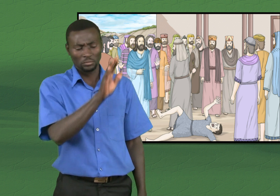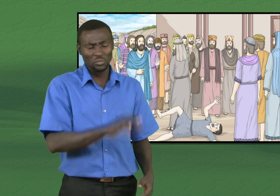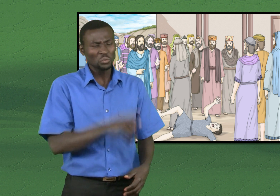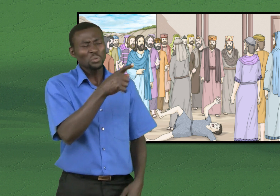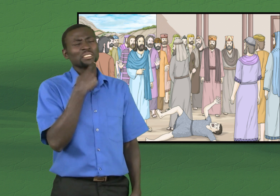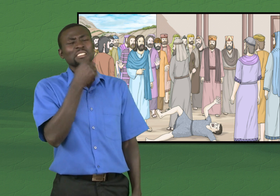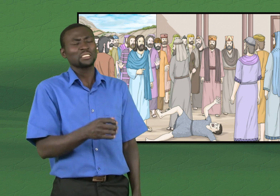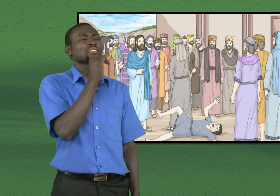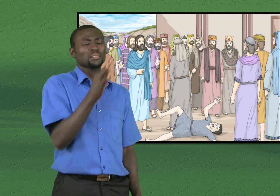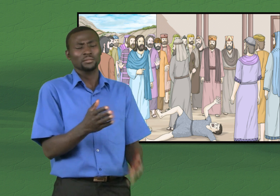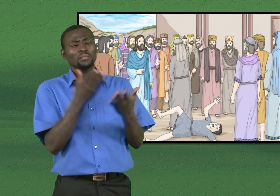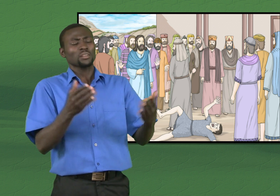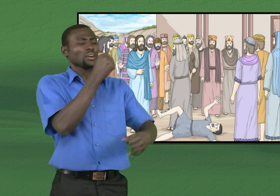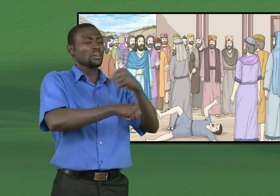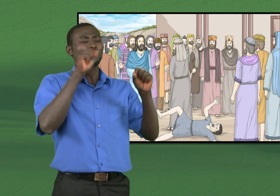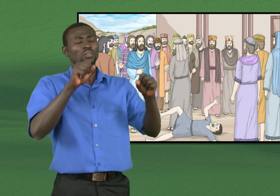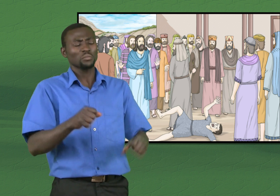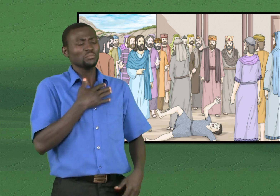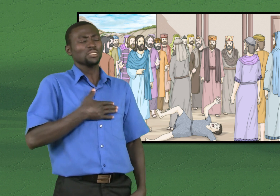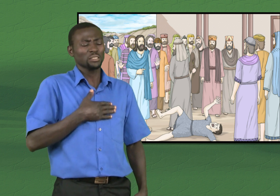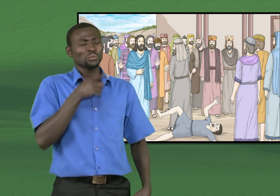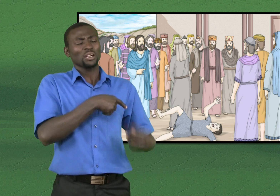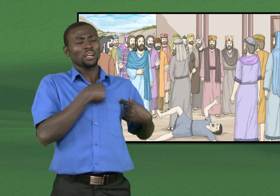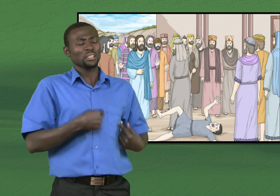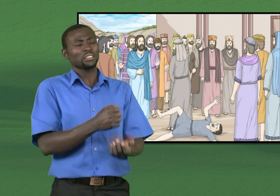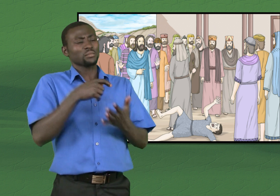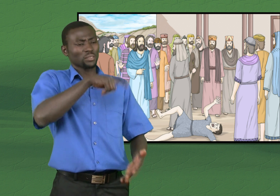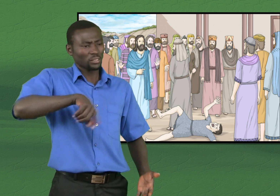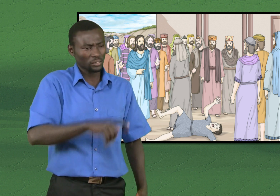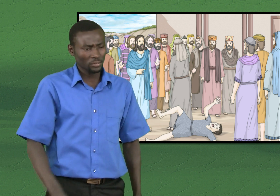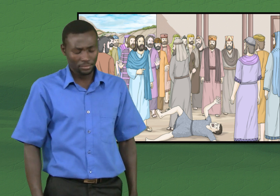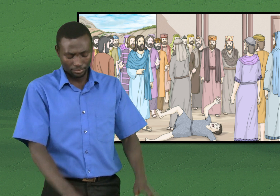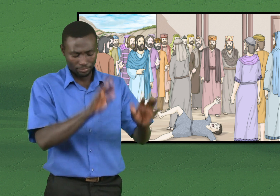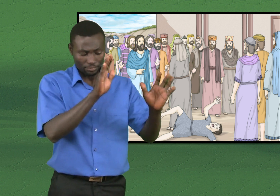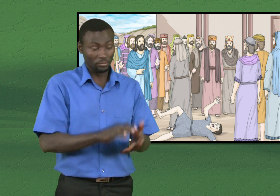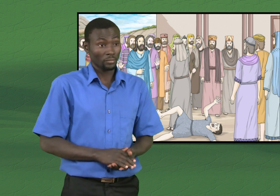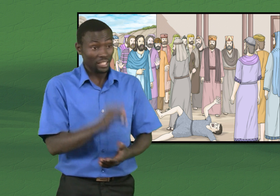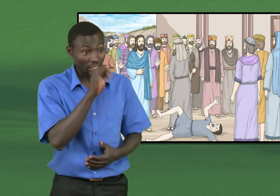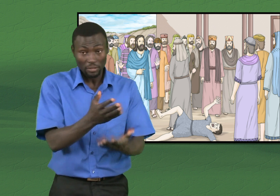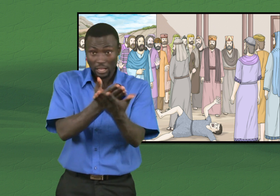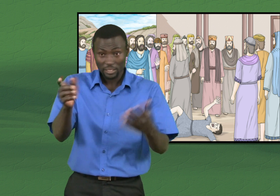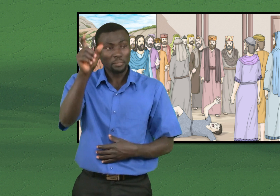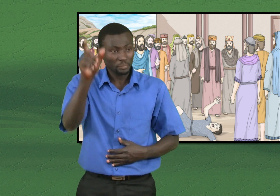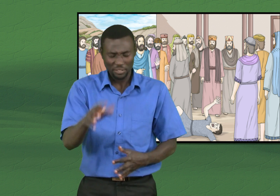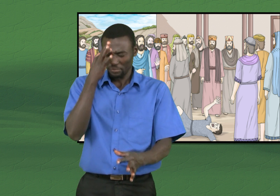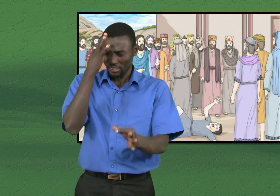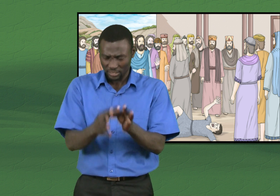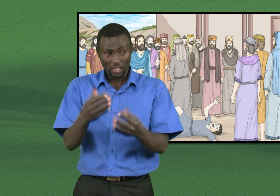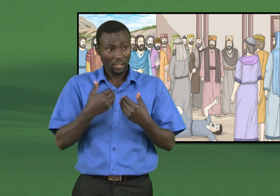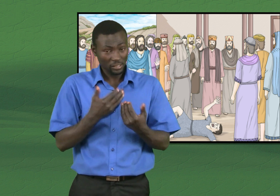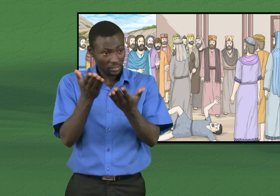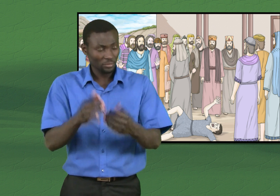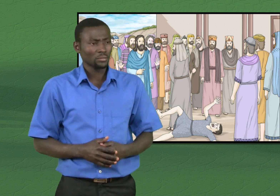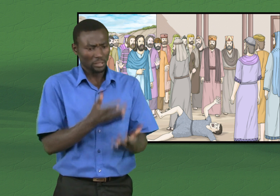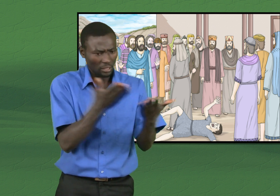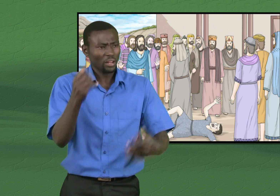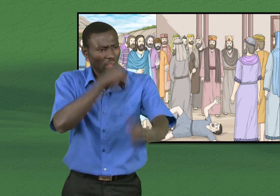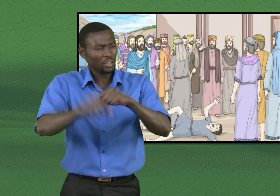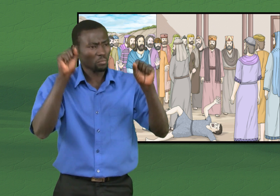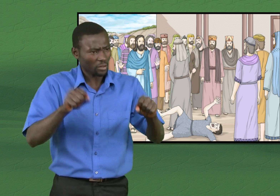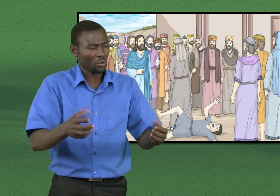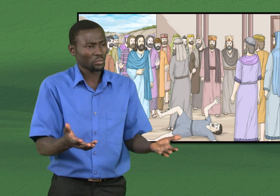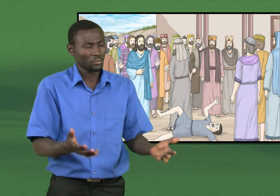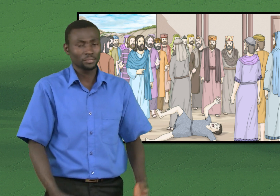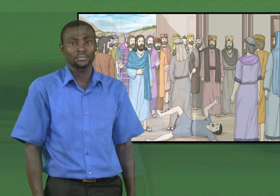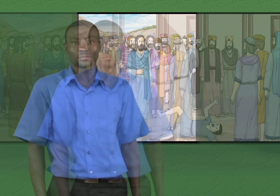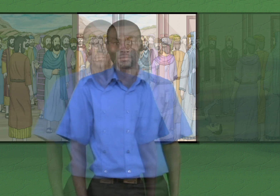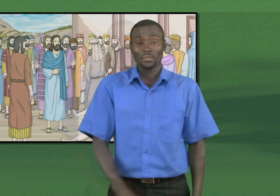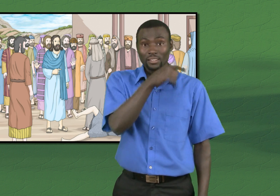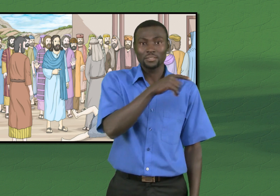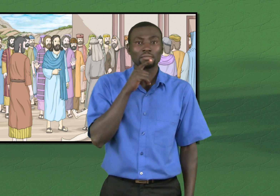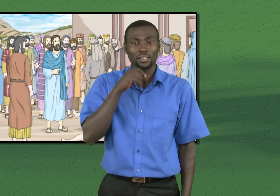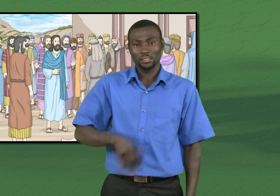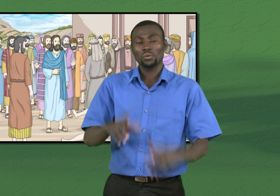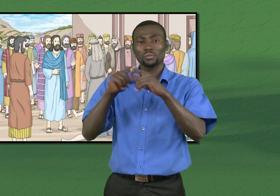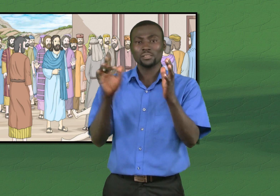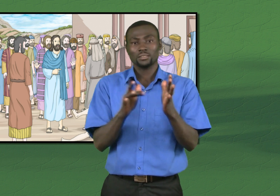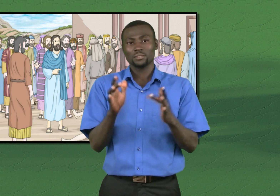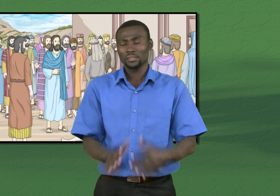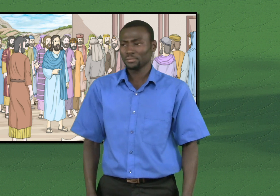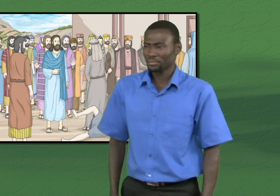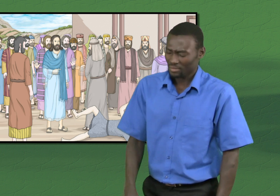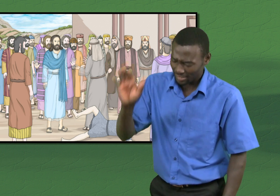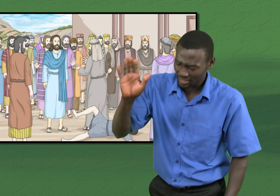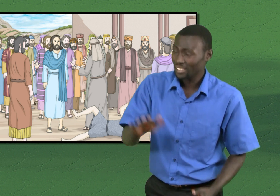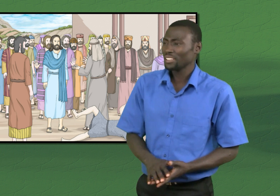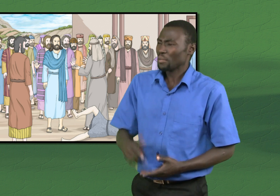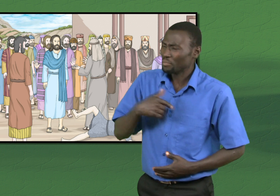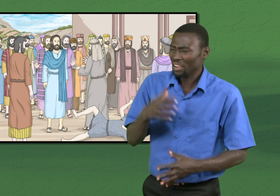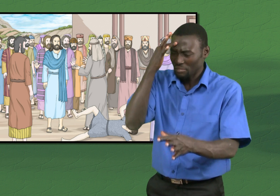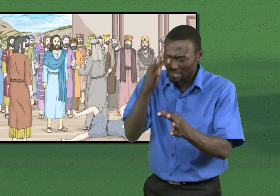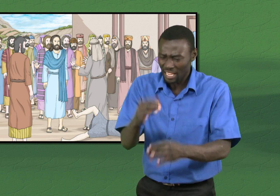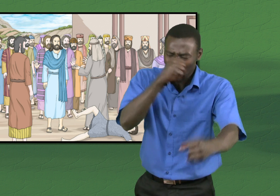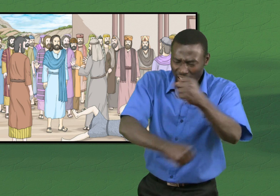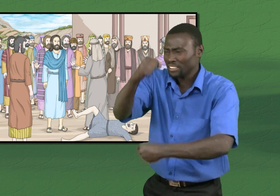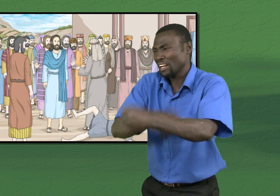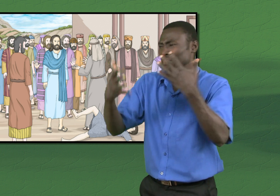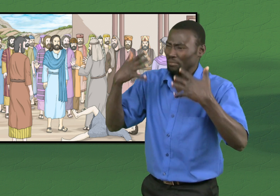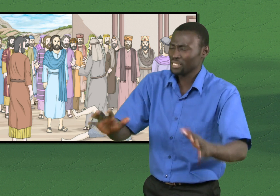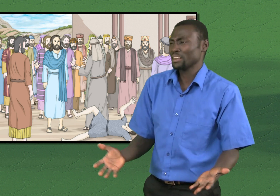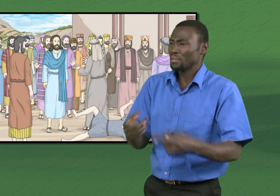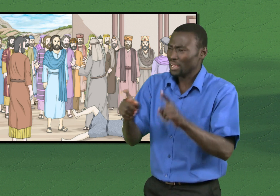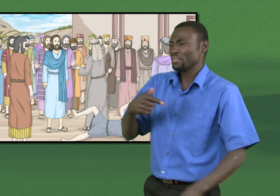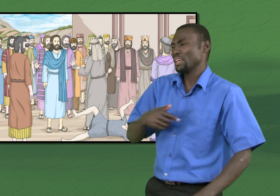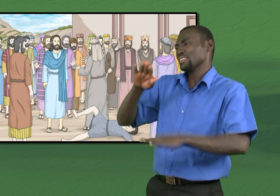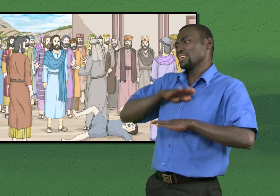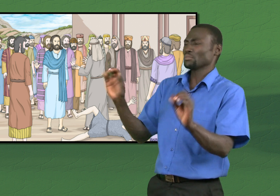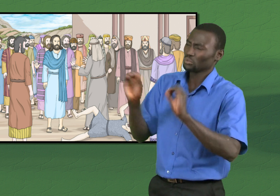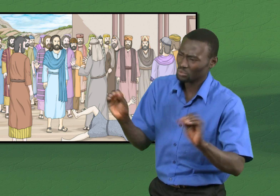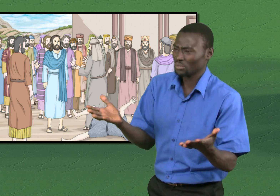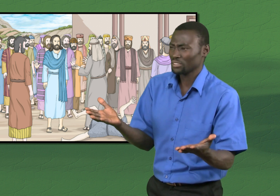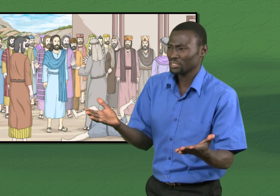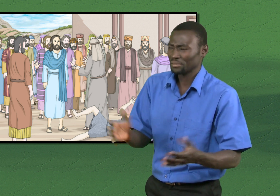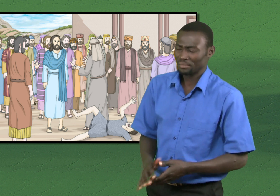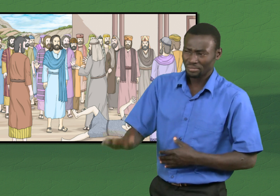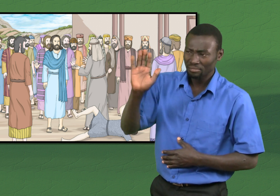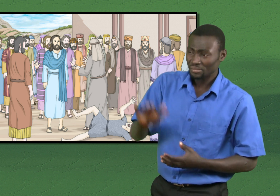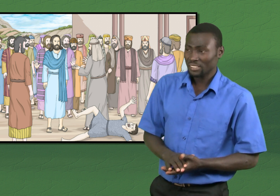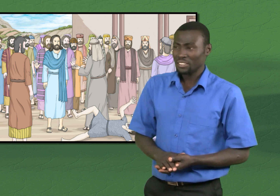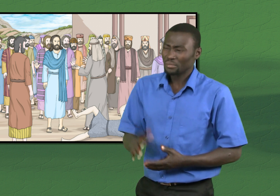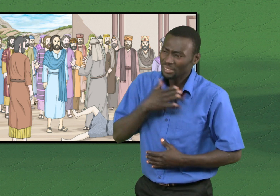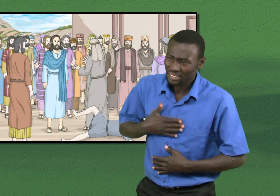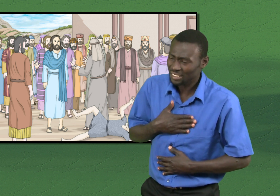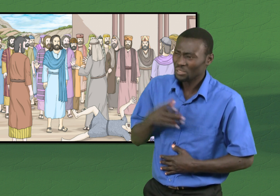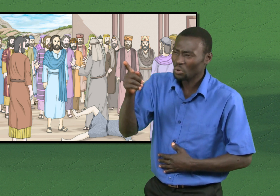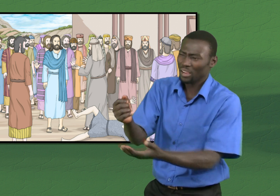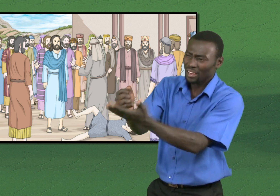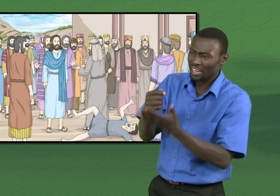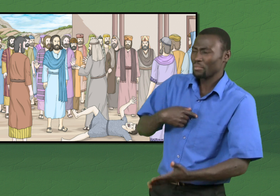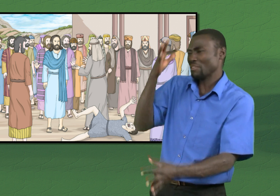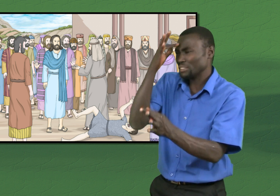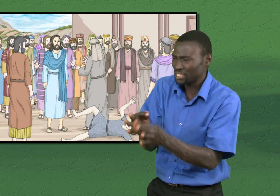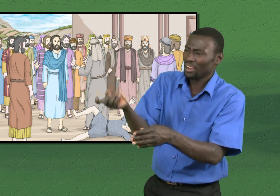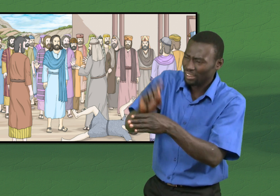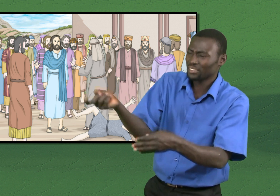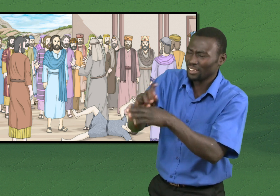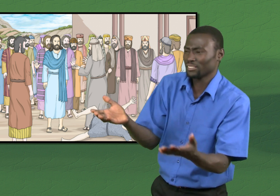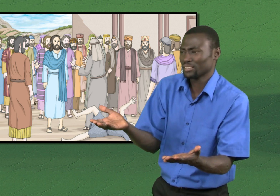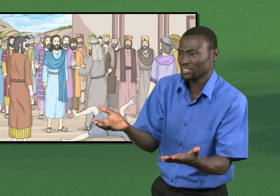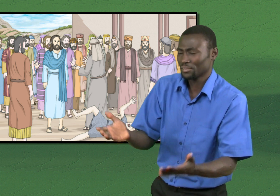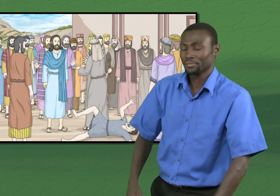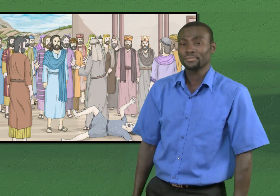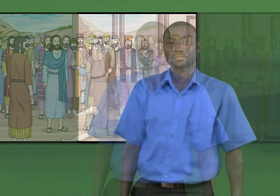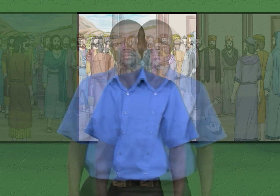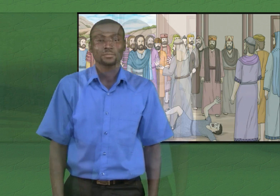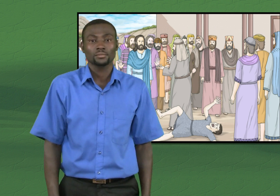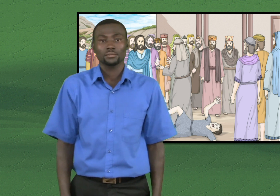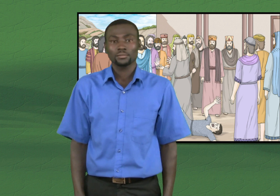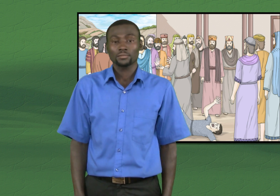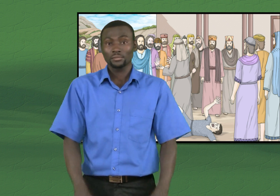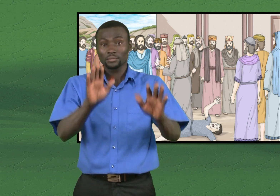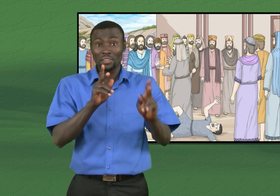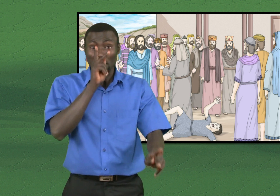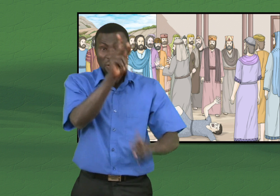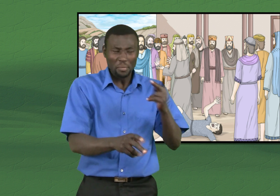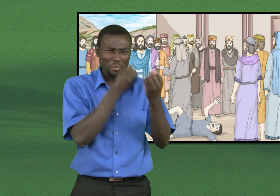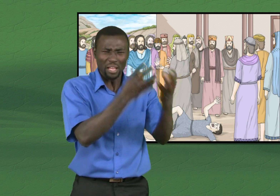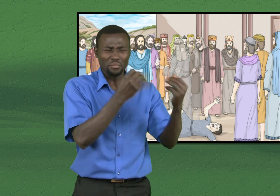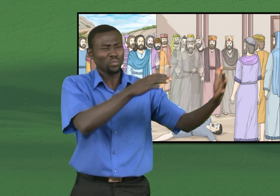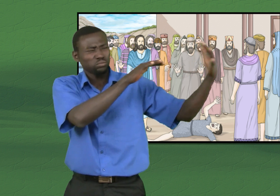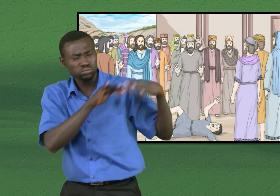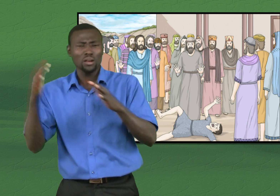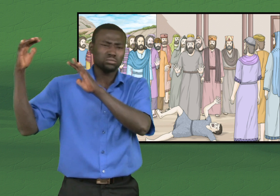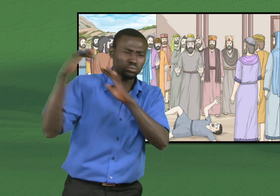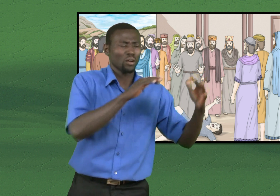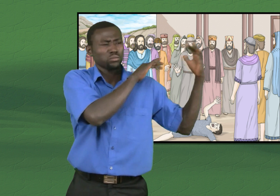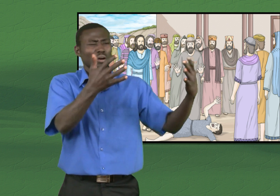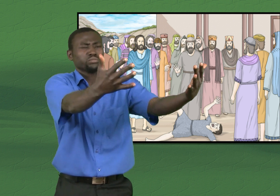echoed Jesus. “All things are possible to him who believes!” Immediately the boy’s father cried out, “I do believe; help my unbelief!”